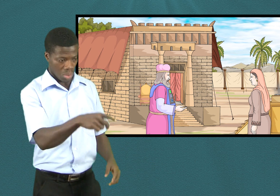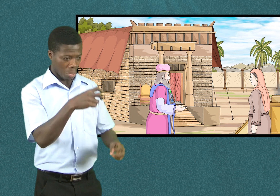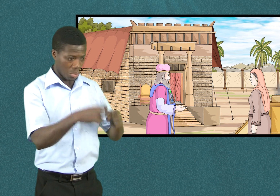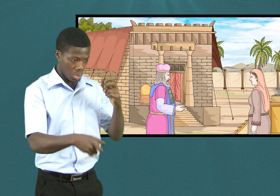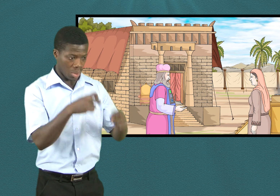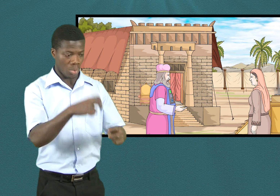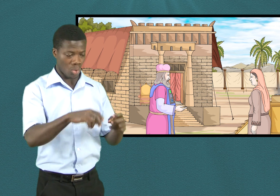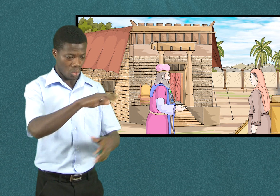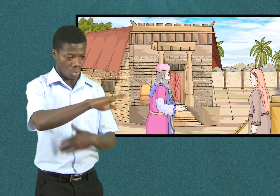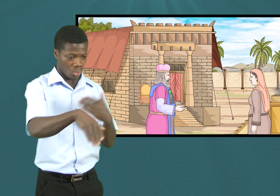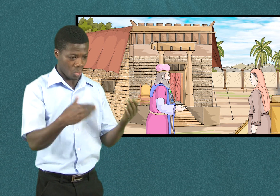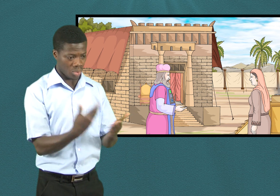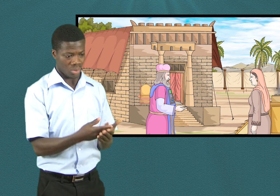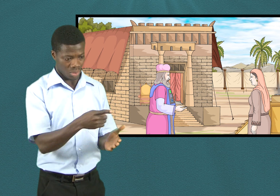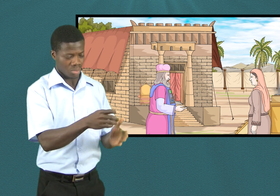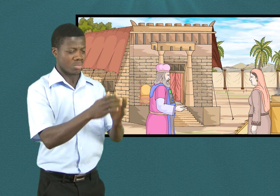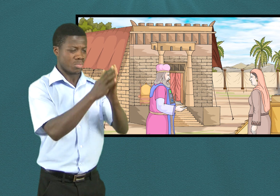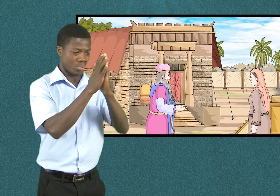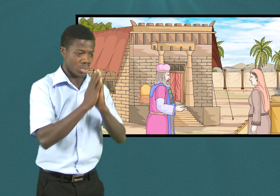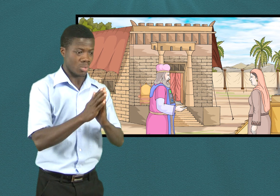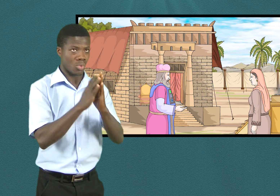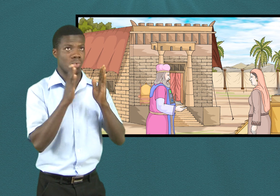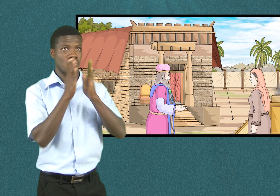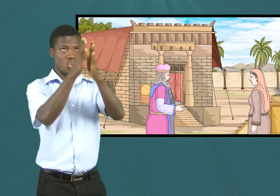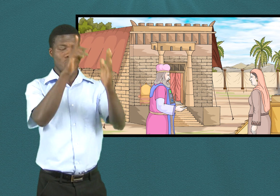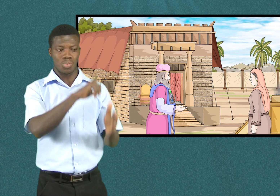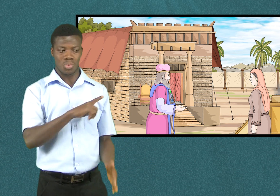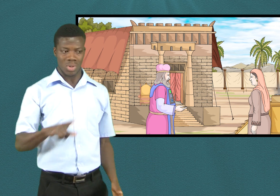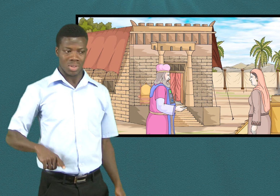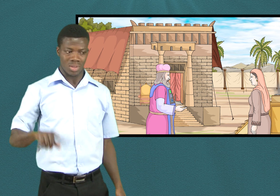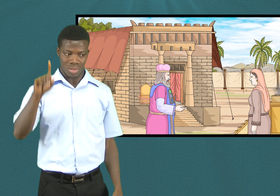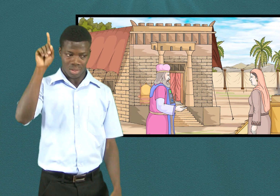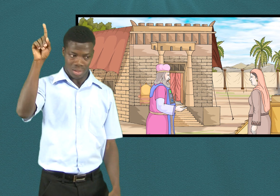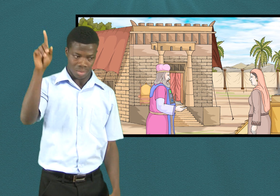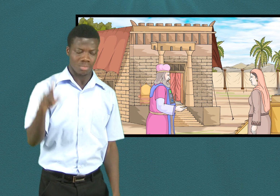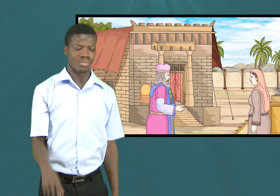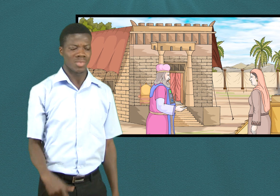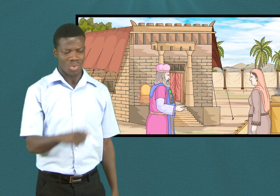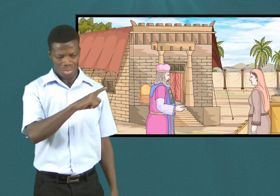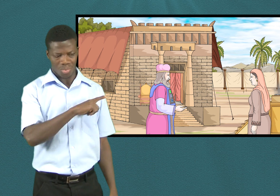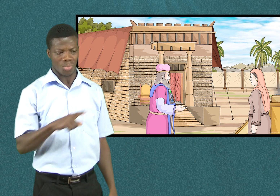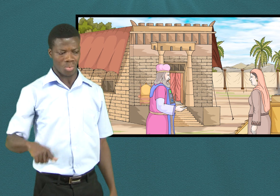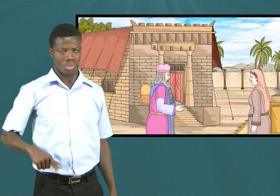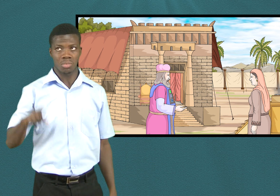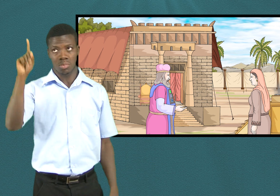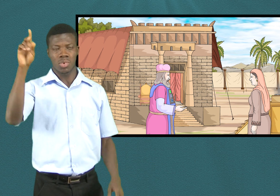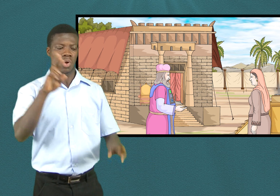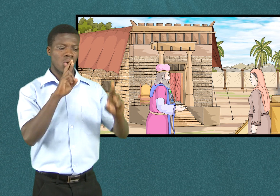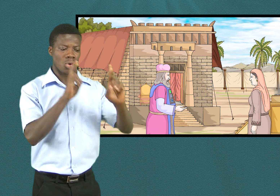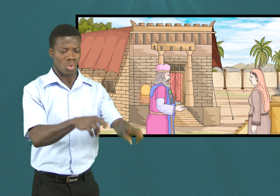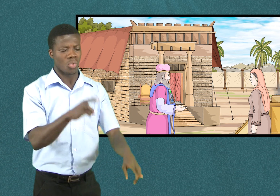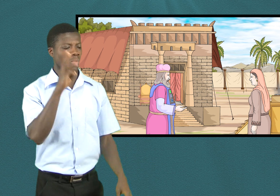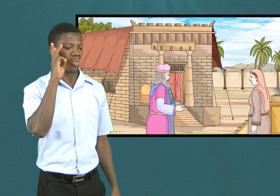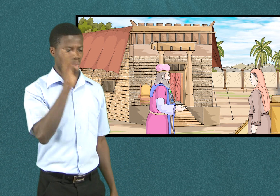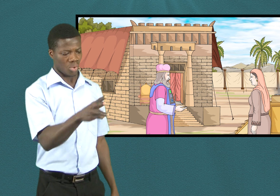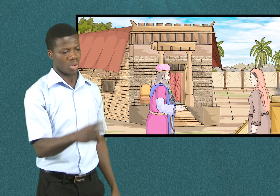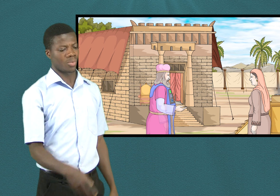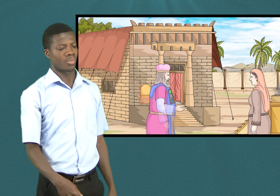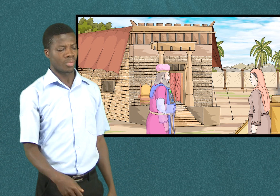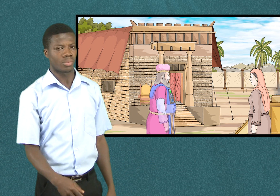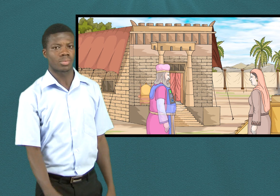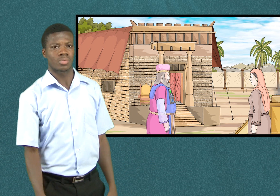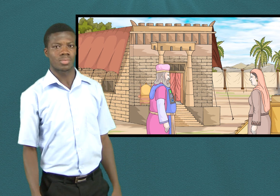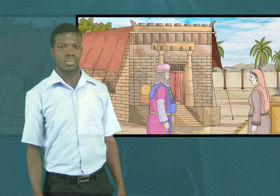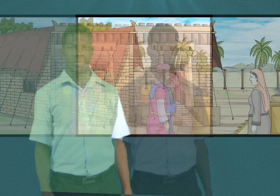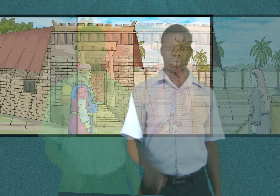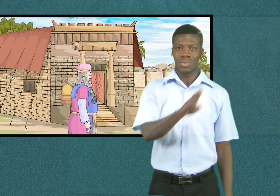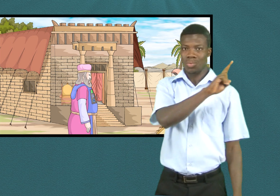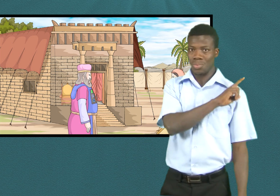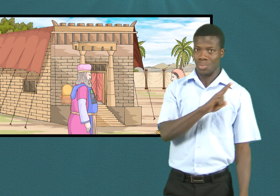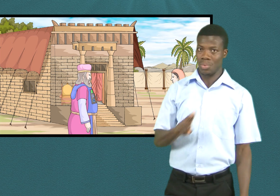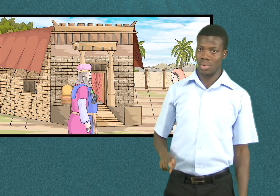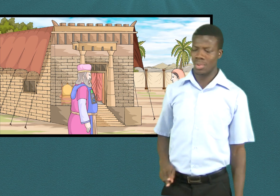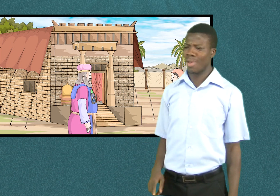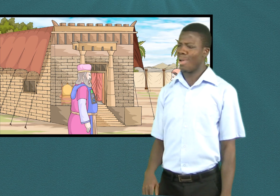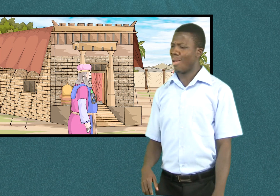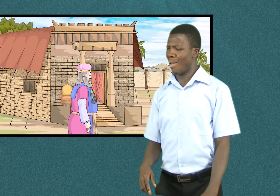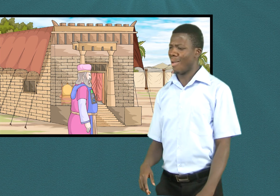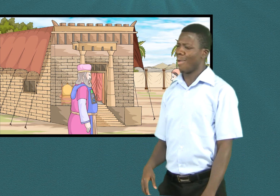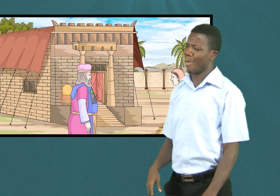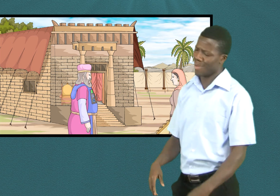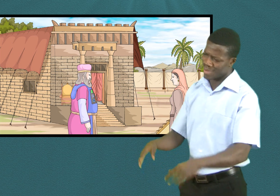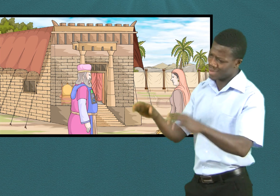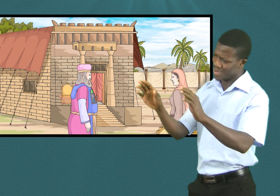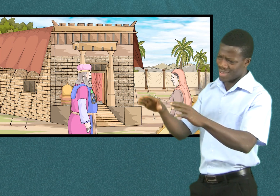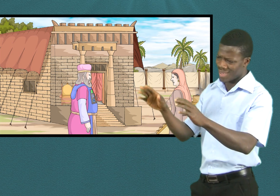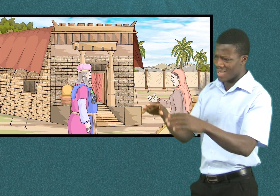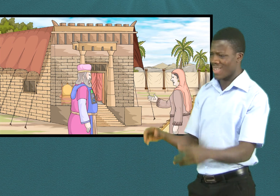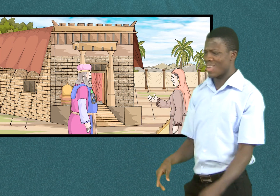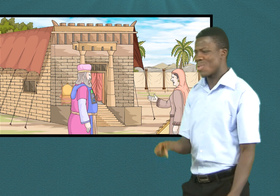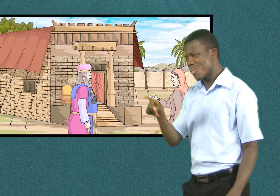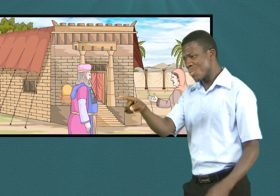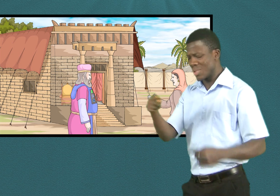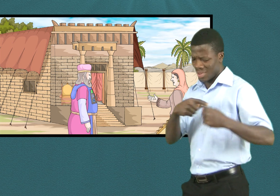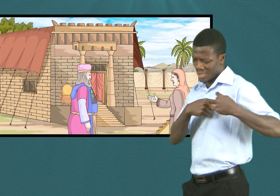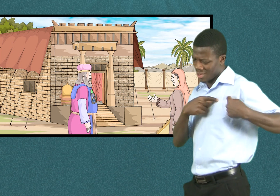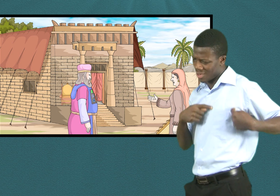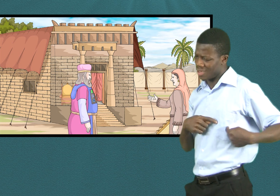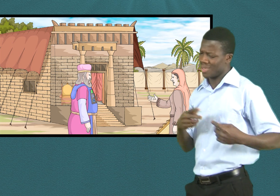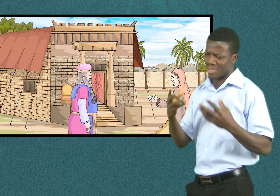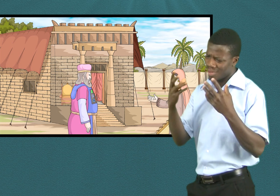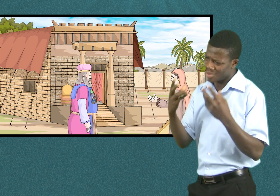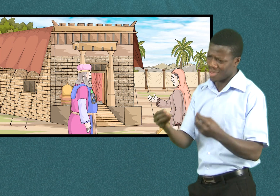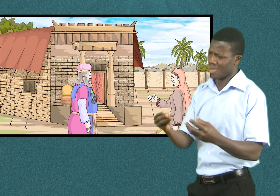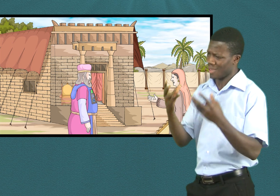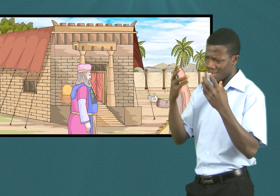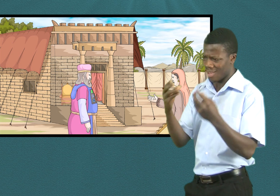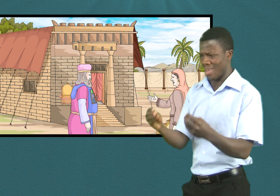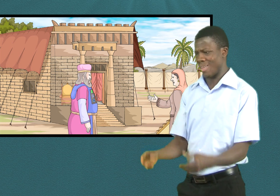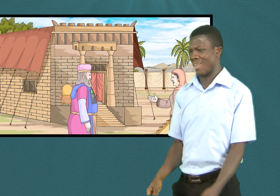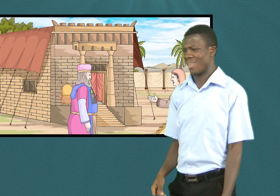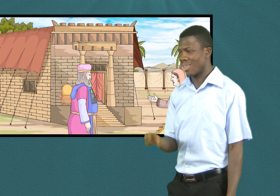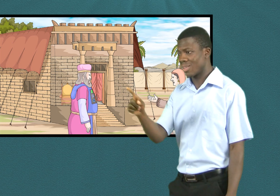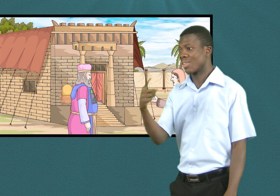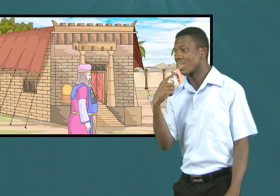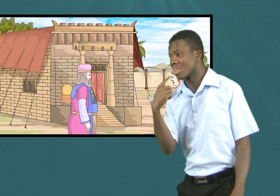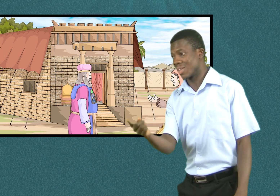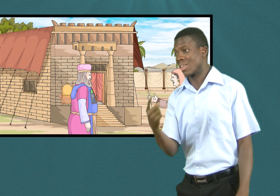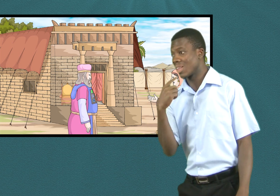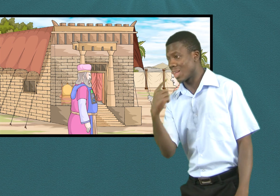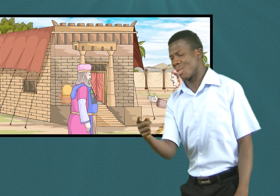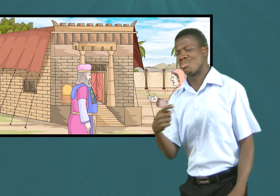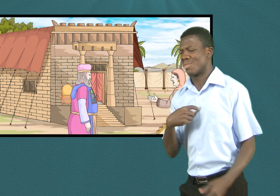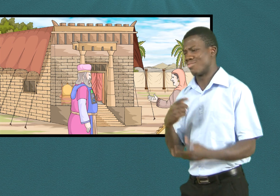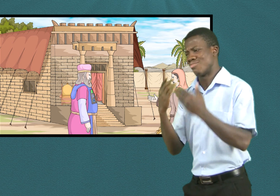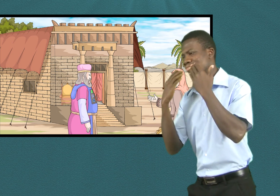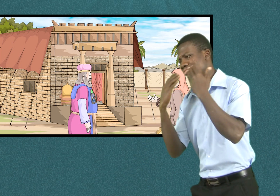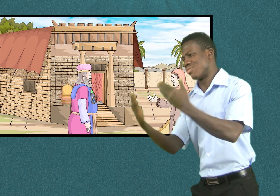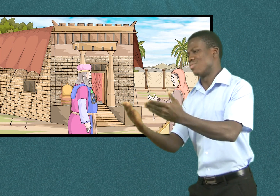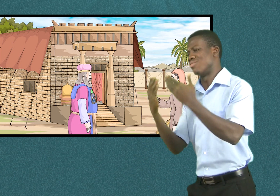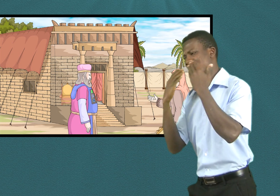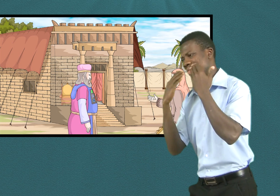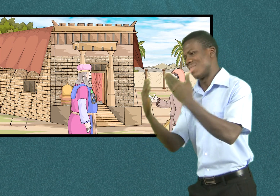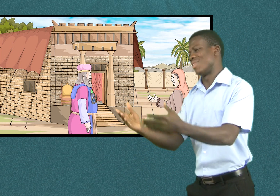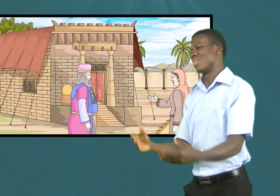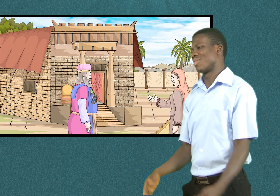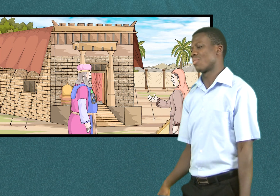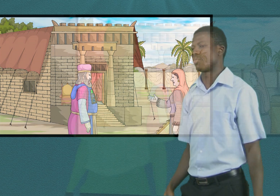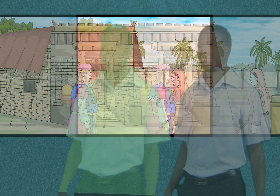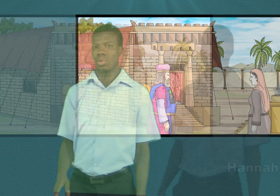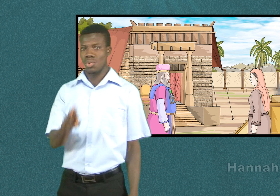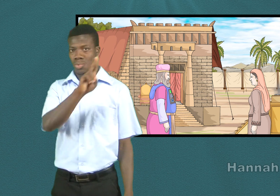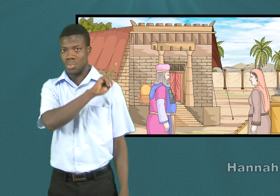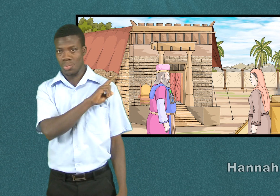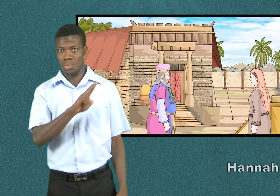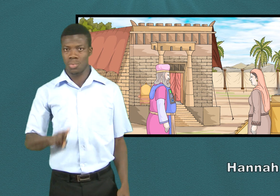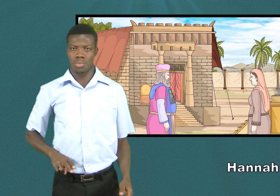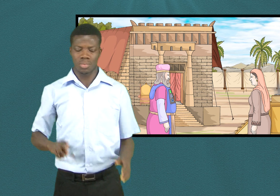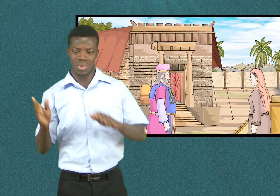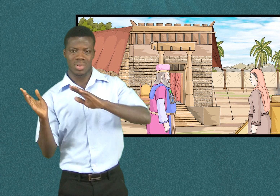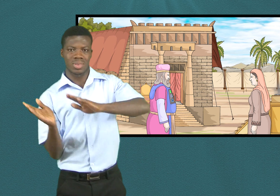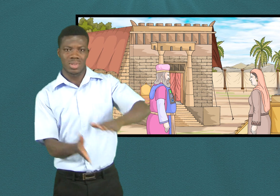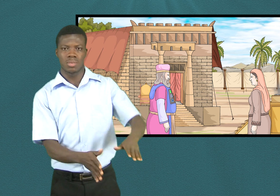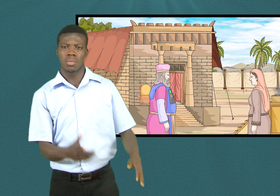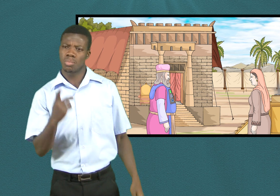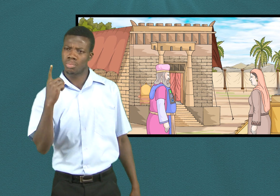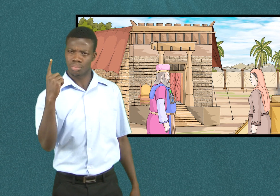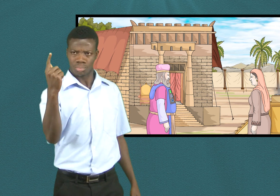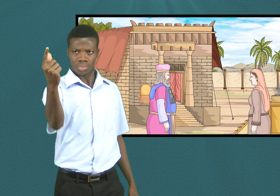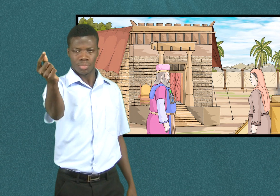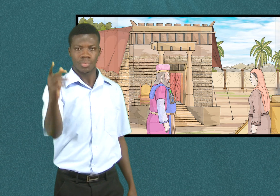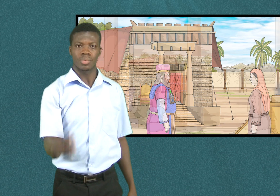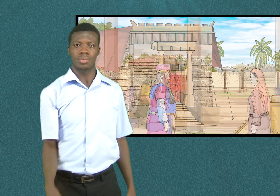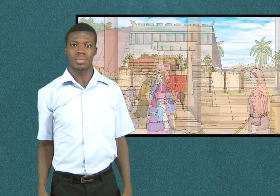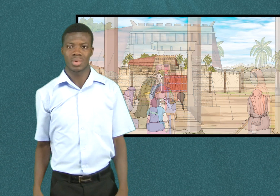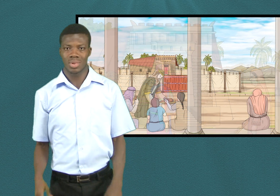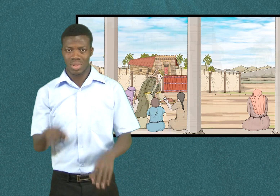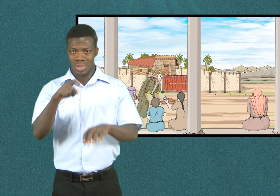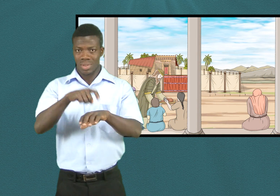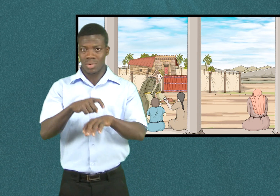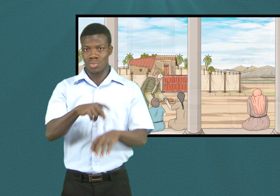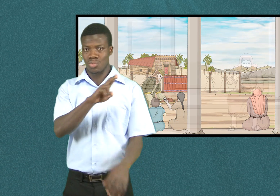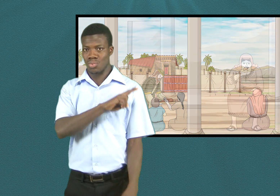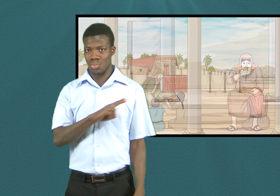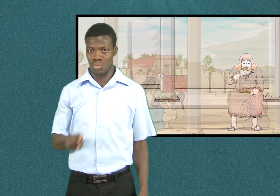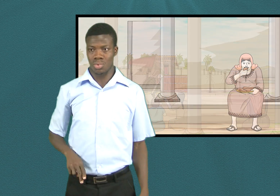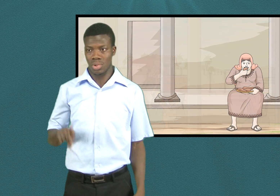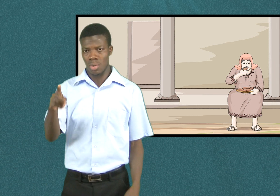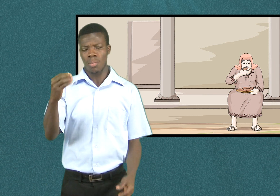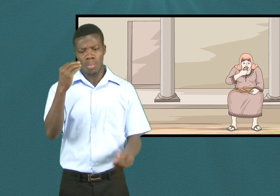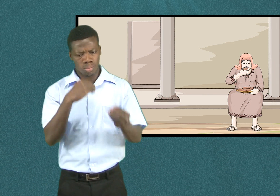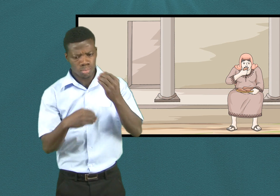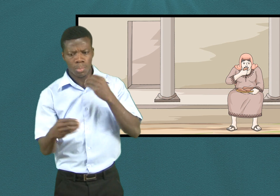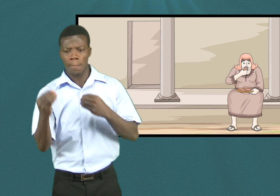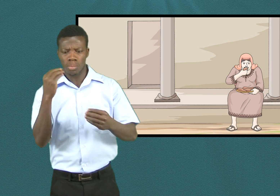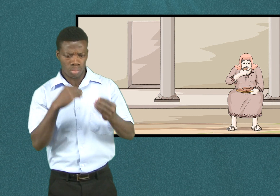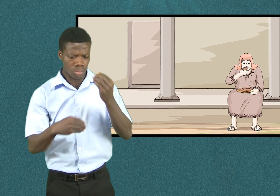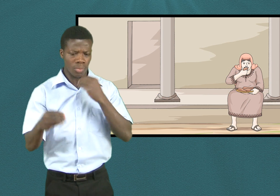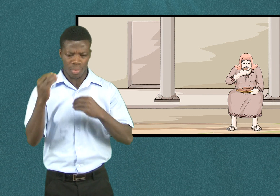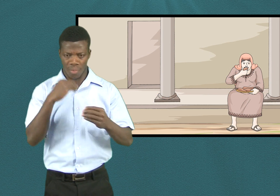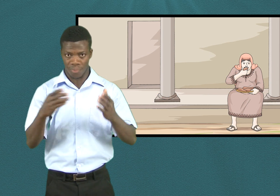“Go in peace,” Eli replied, “and may the God of Israel grant the petition you have asked of Him.” “May your maidservant find favor with you,” said Hannah.